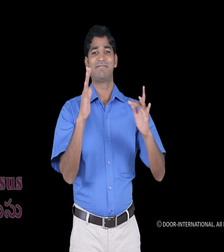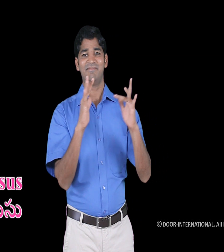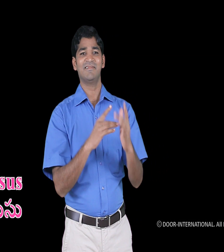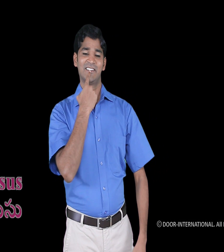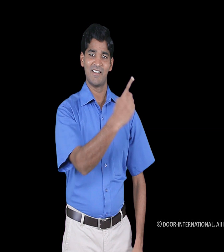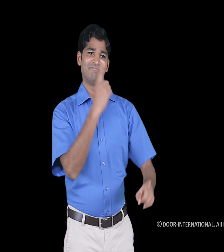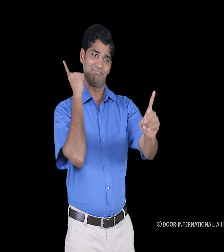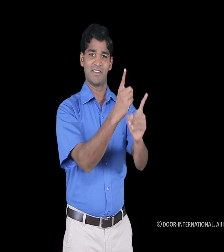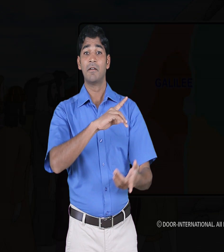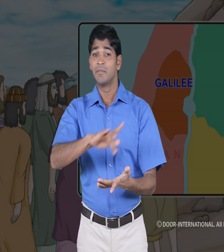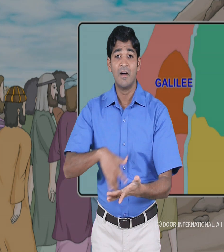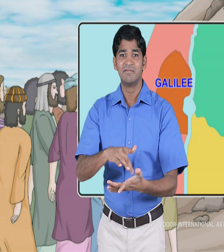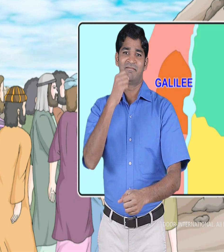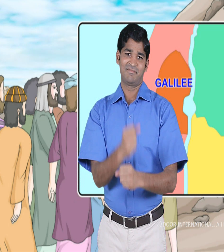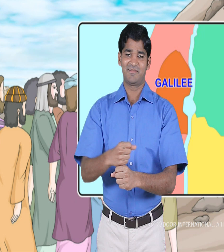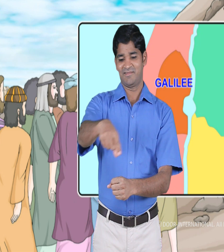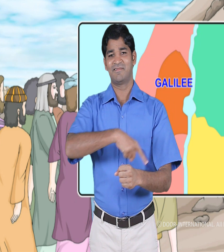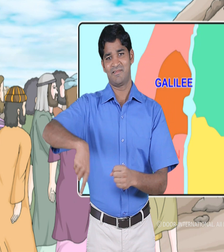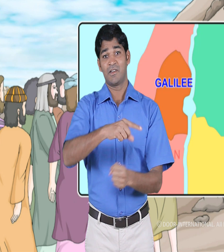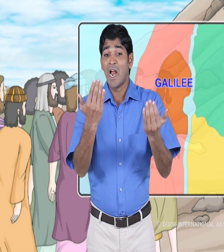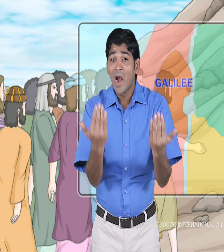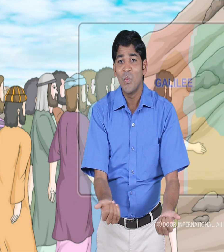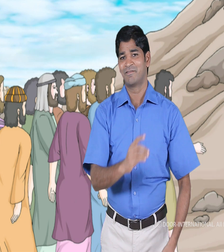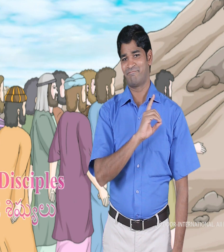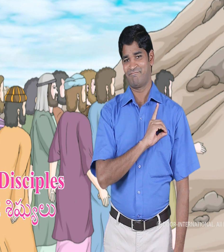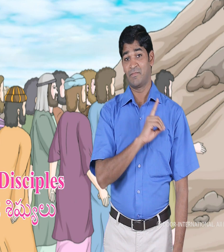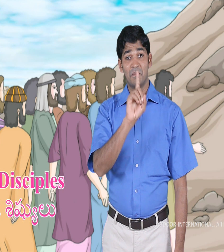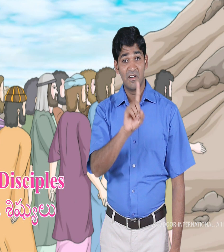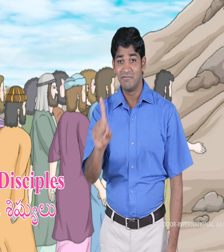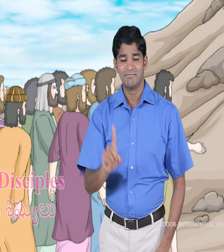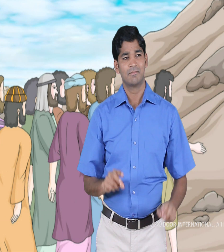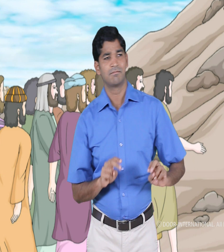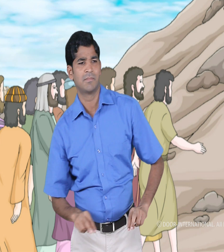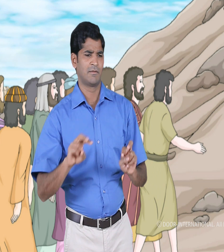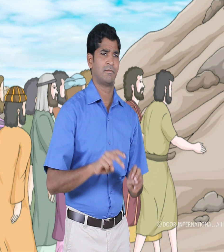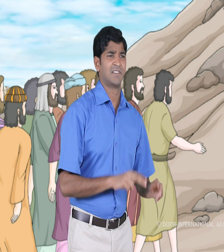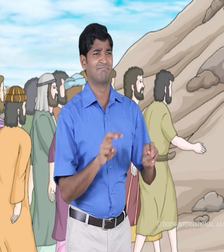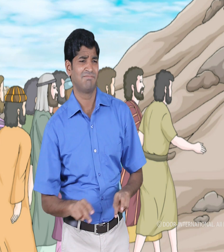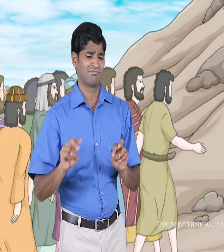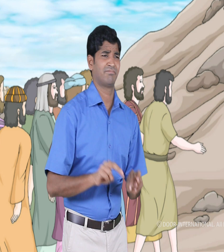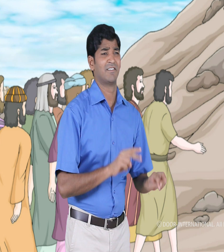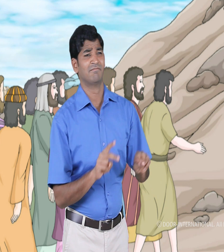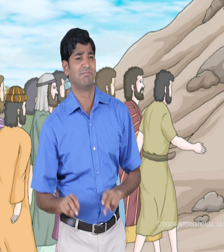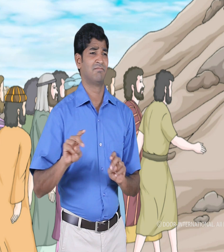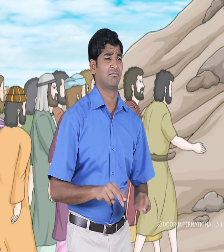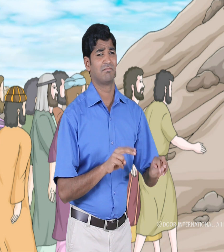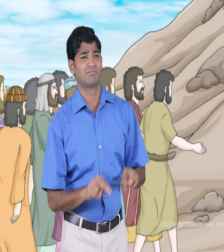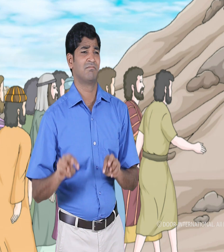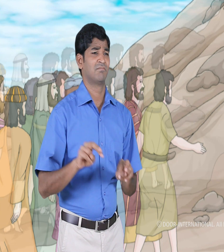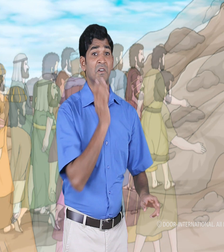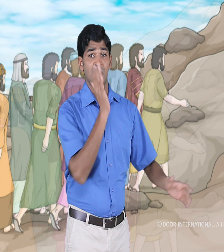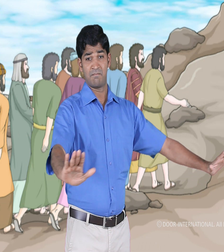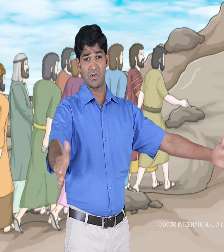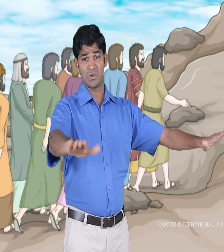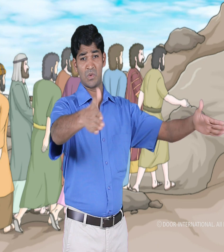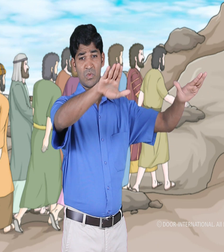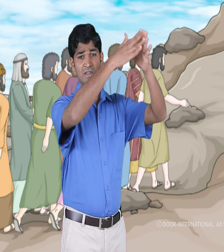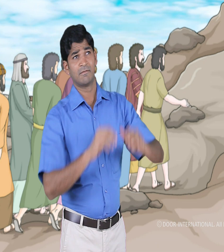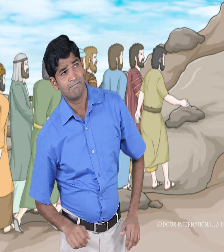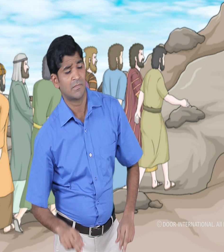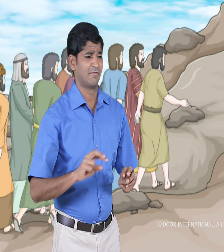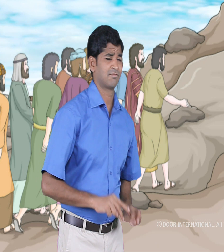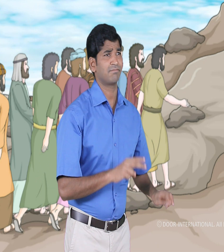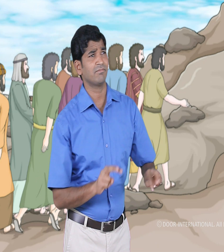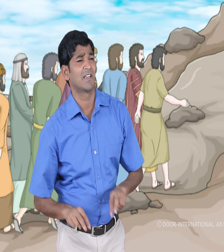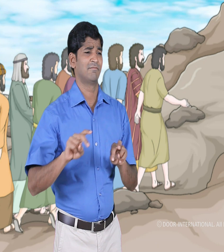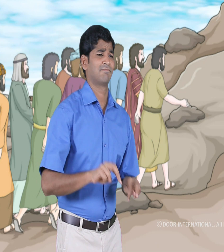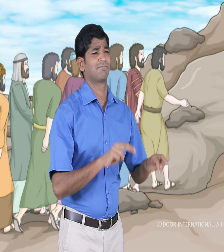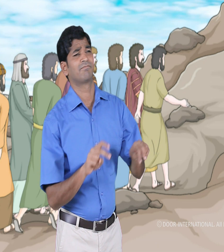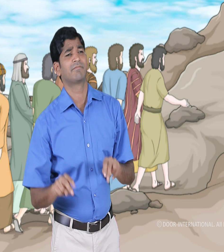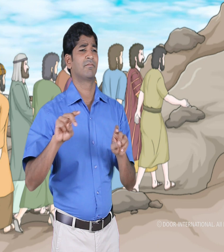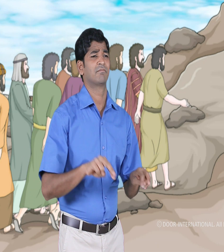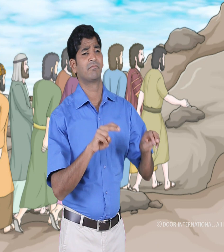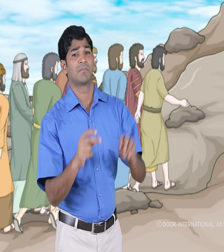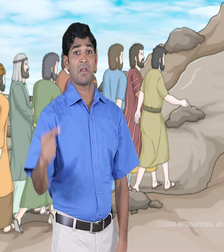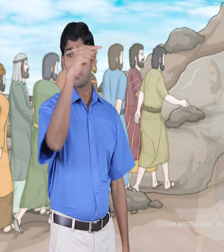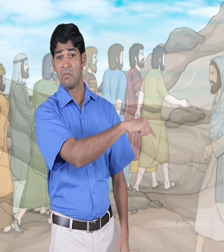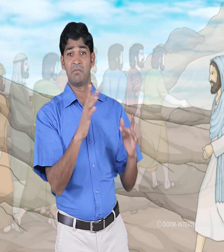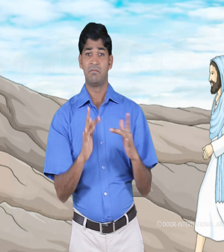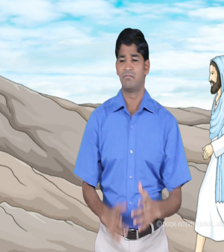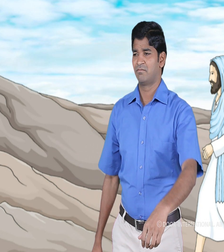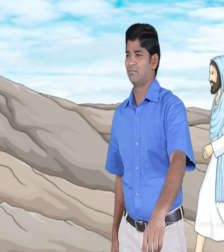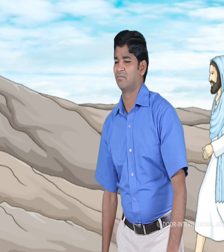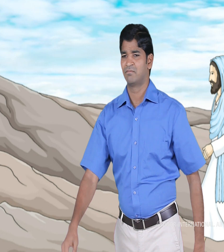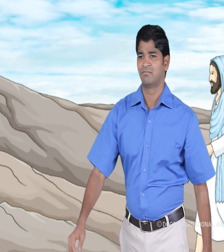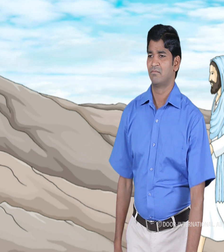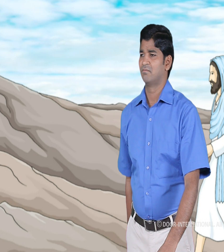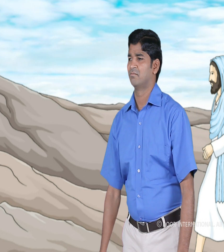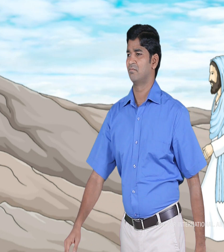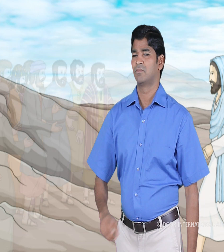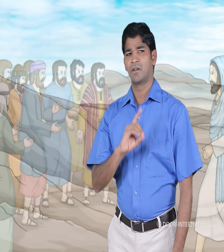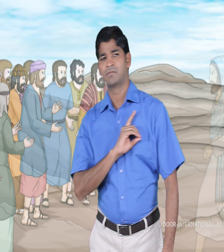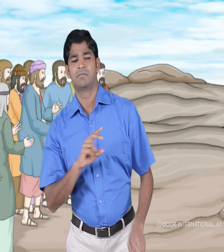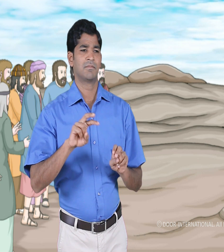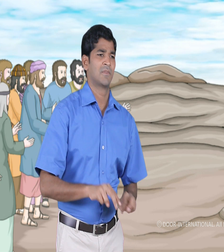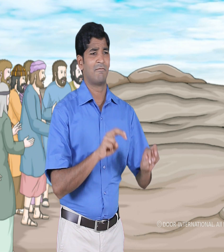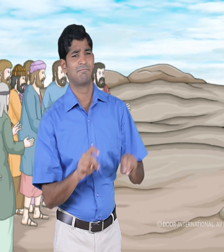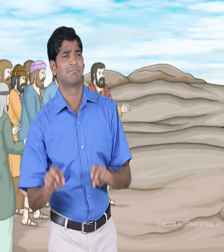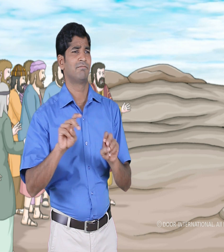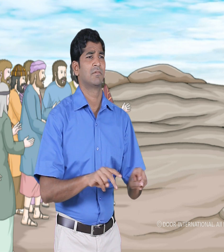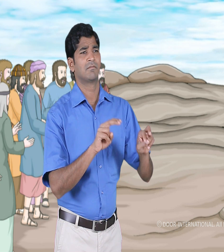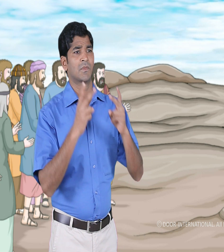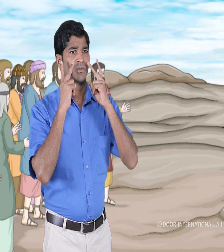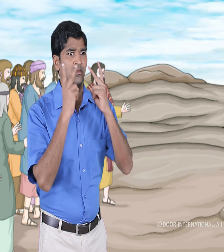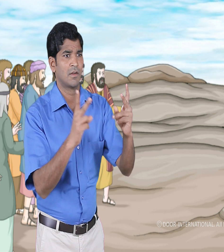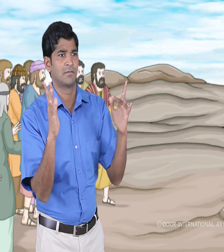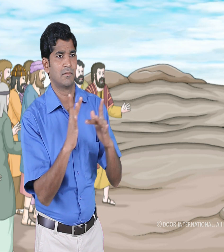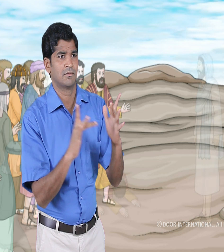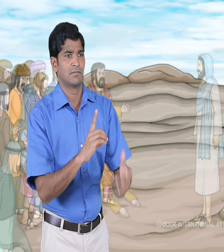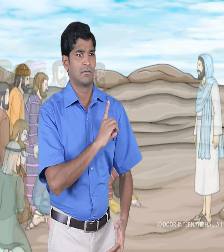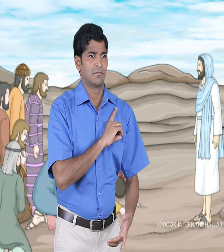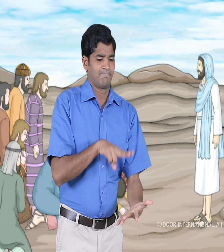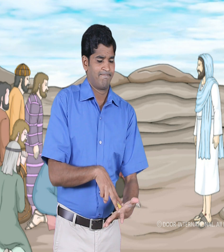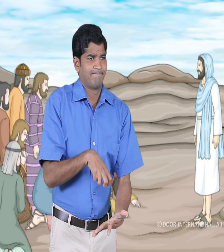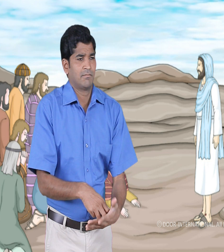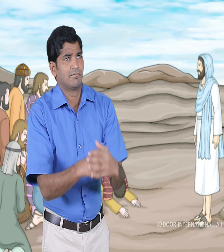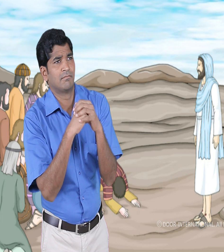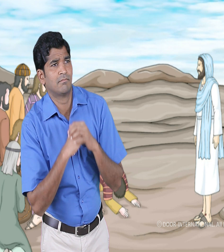Meanwhile, the eleven disciples went to Galilee, to the mountain Jesus had designated.